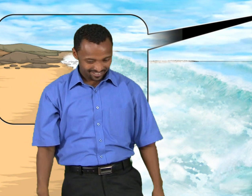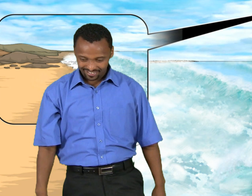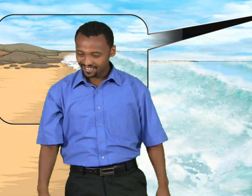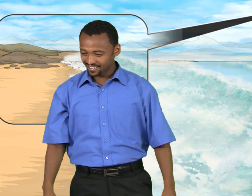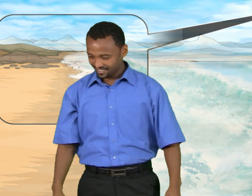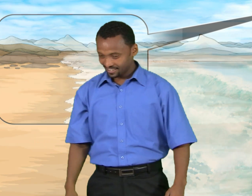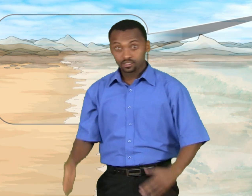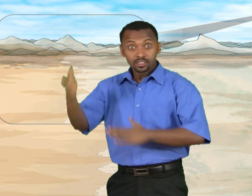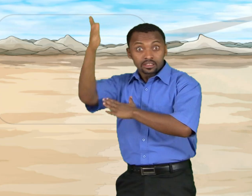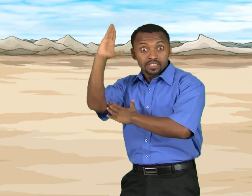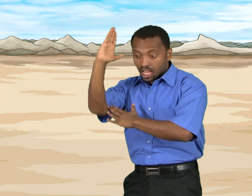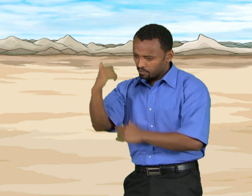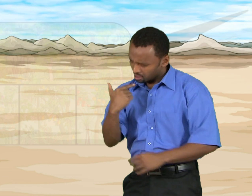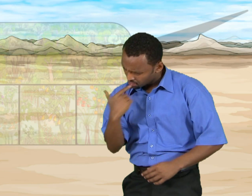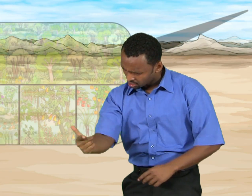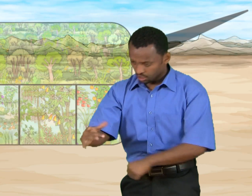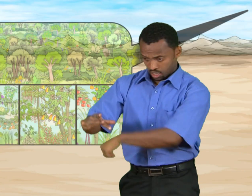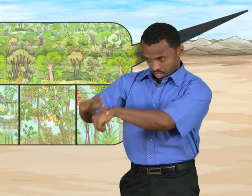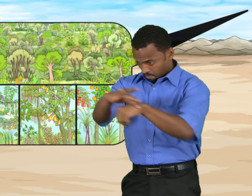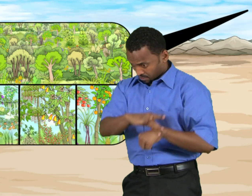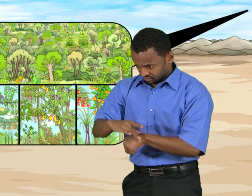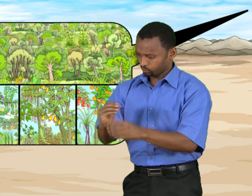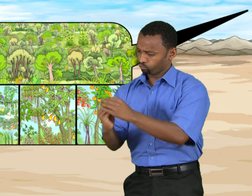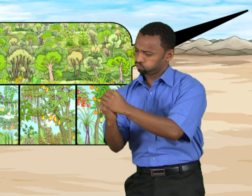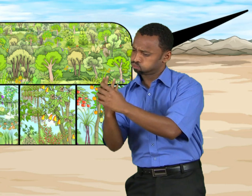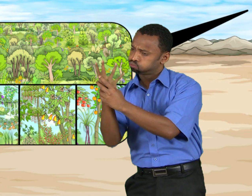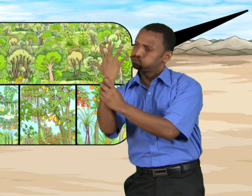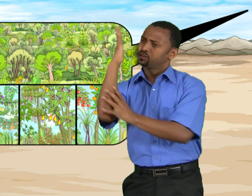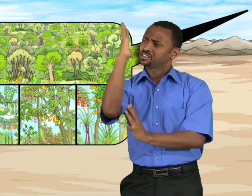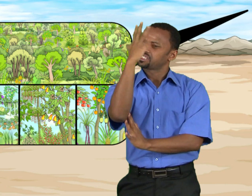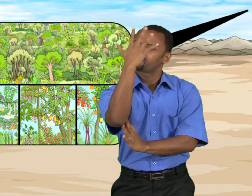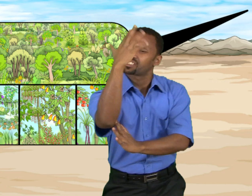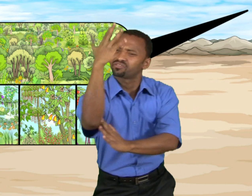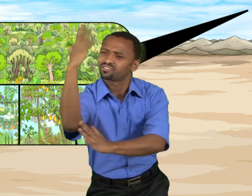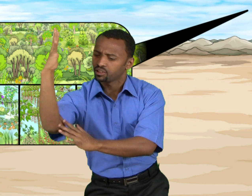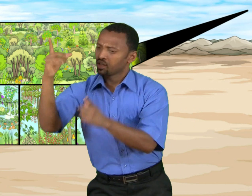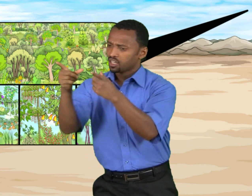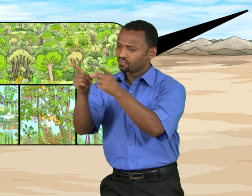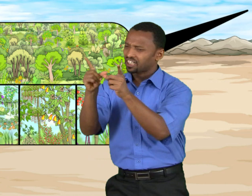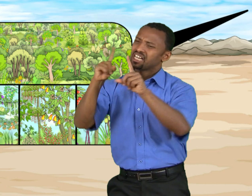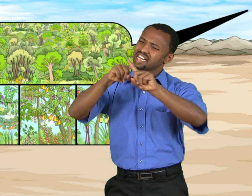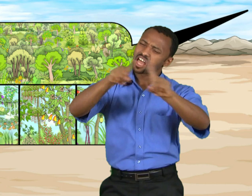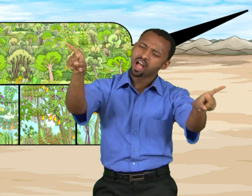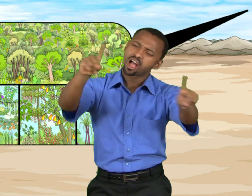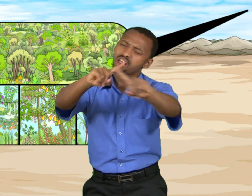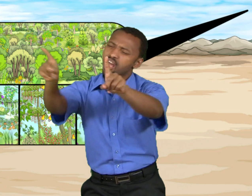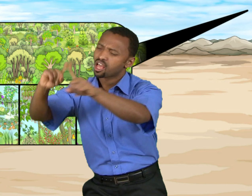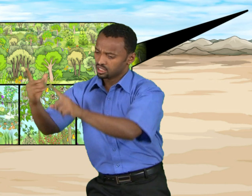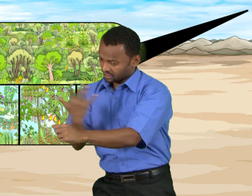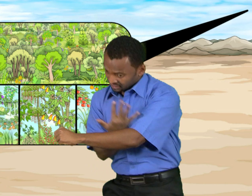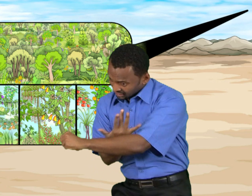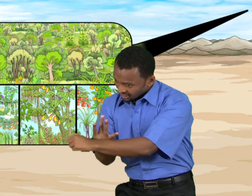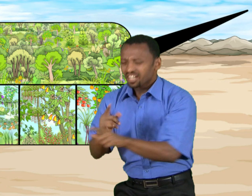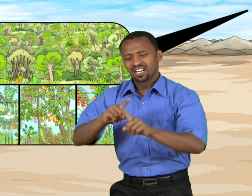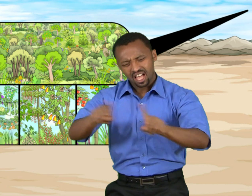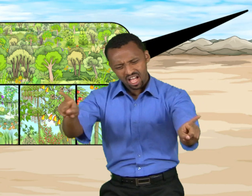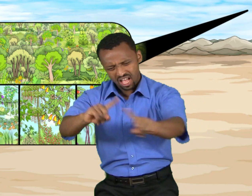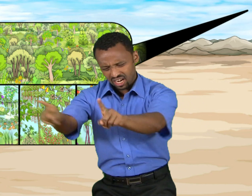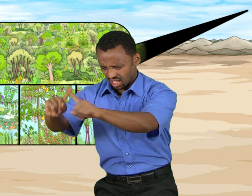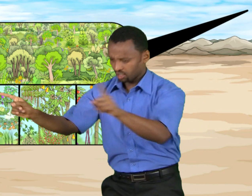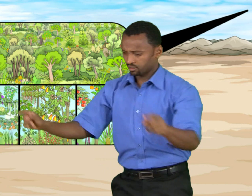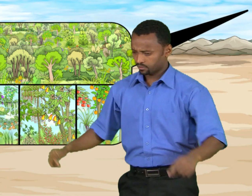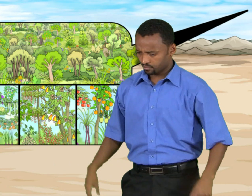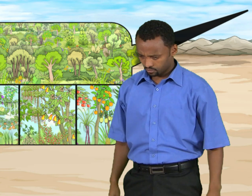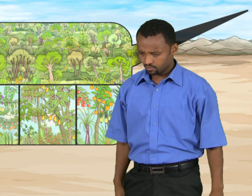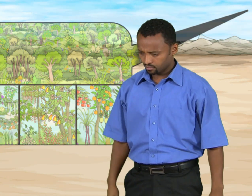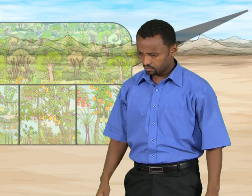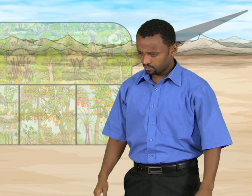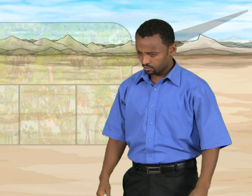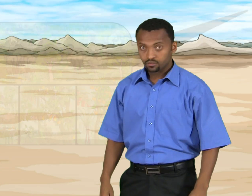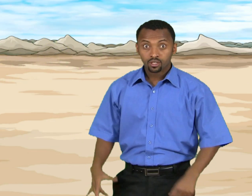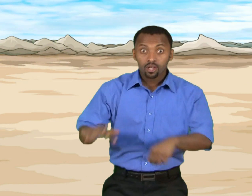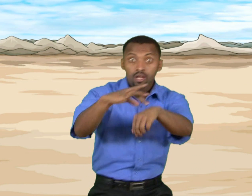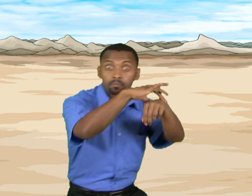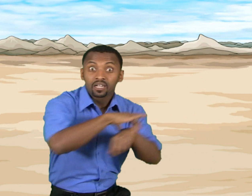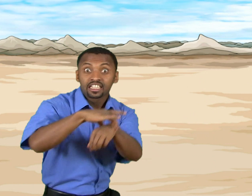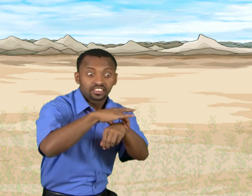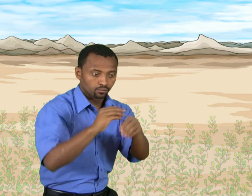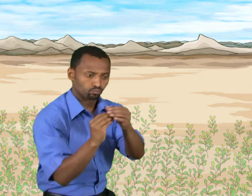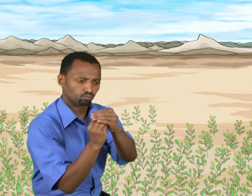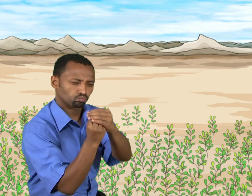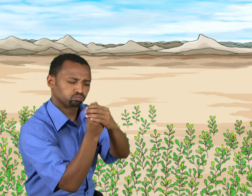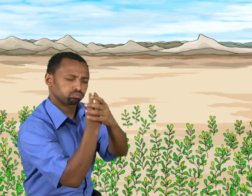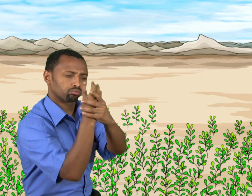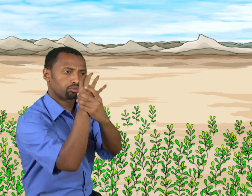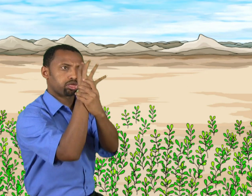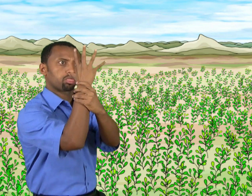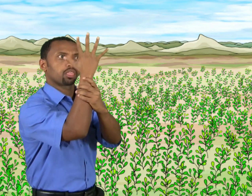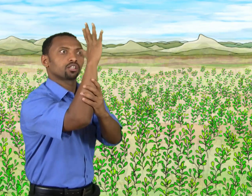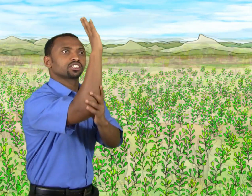Then God said, “Let the earth bring forth vegetation: seed-bearing plants and fruit trees, each bearing fruit with seed according to its kind.” And it was so.